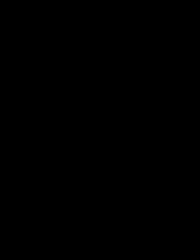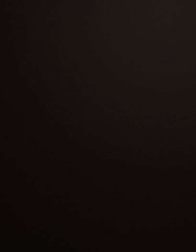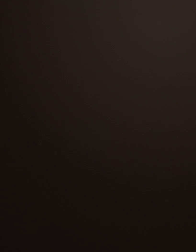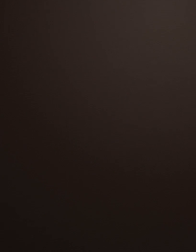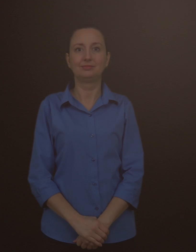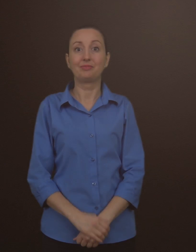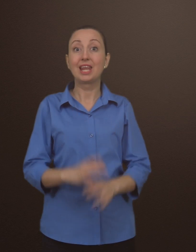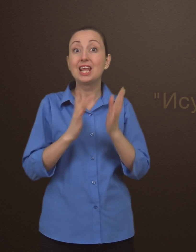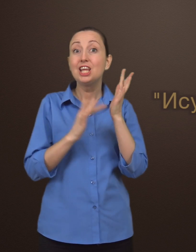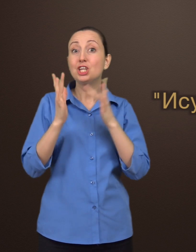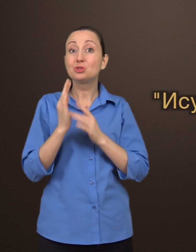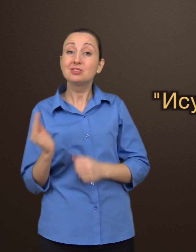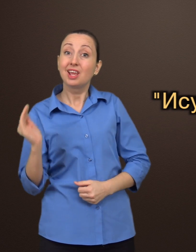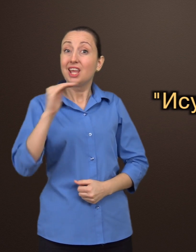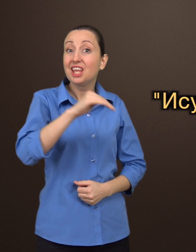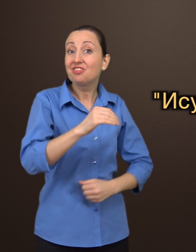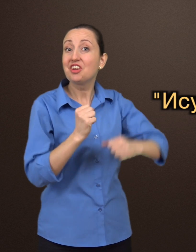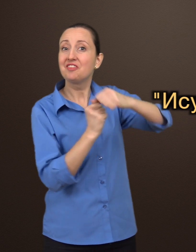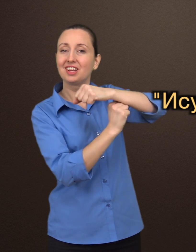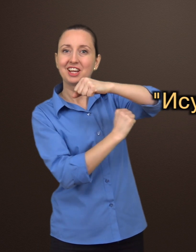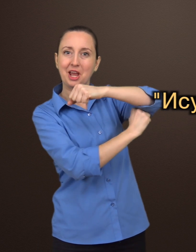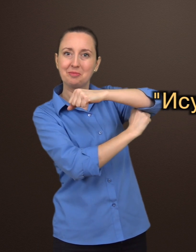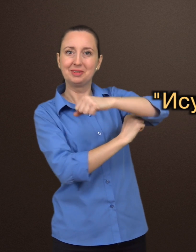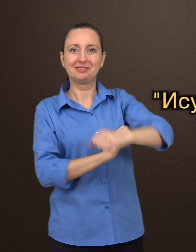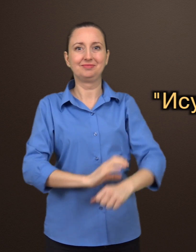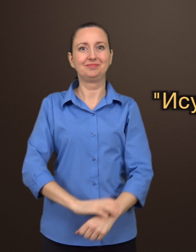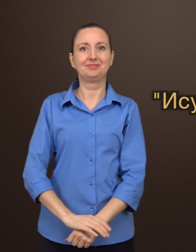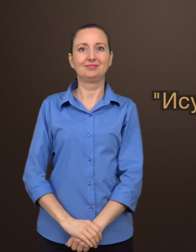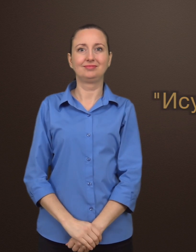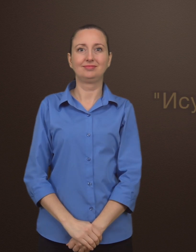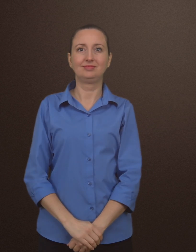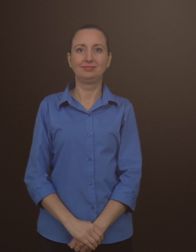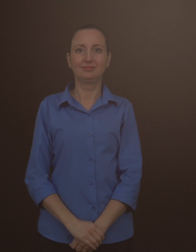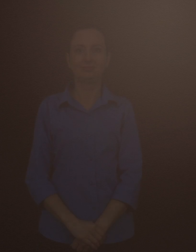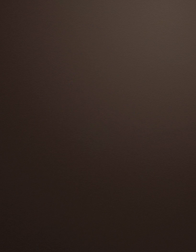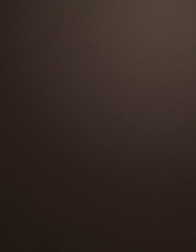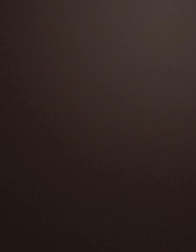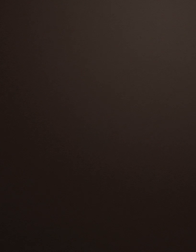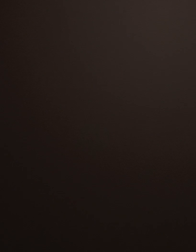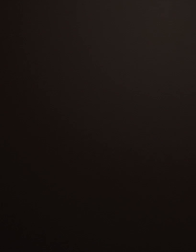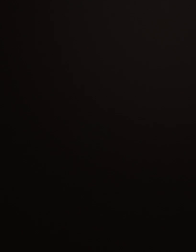Jesus goes to the temple